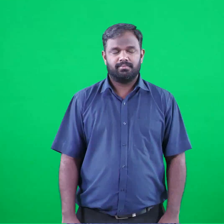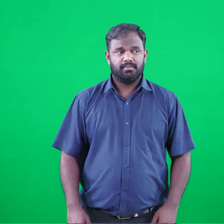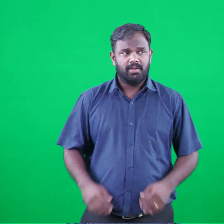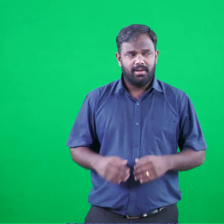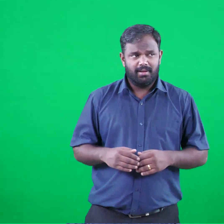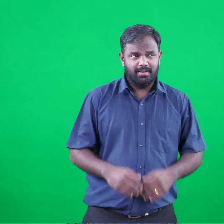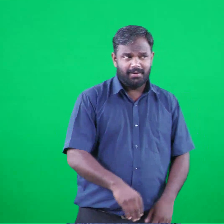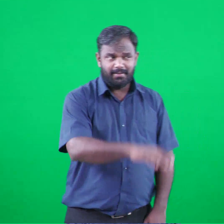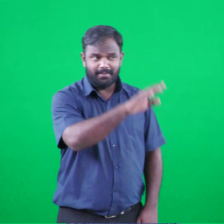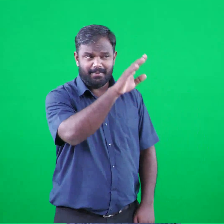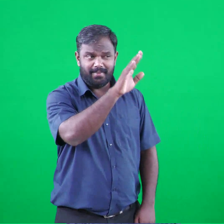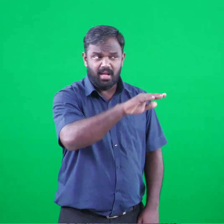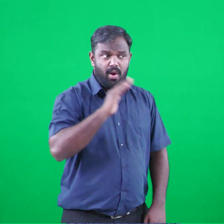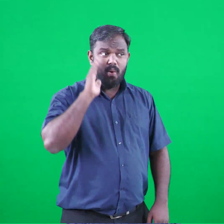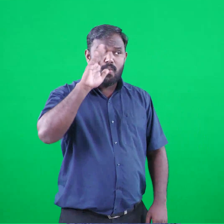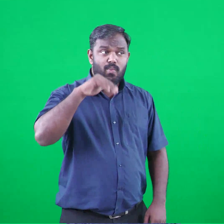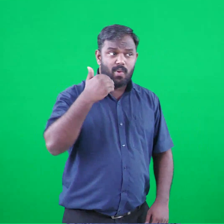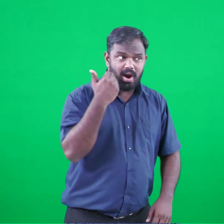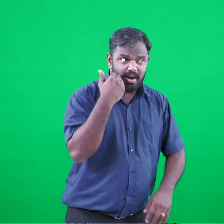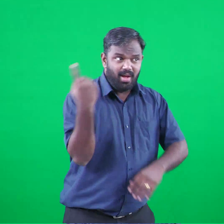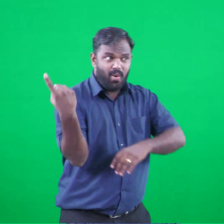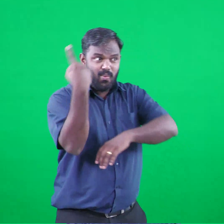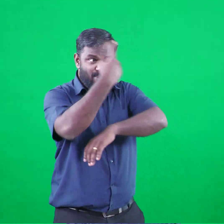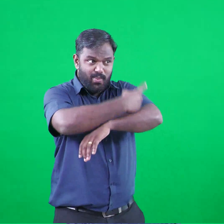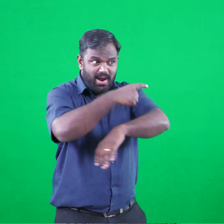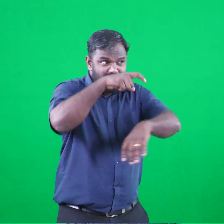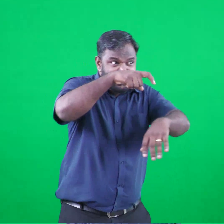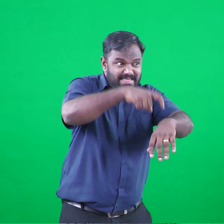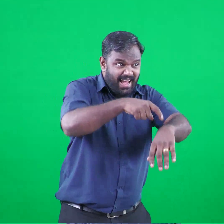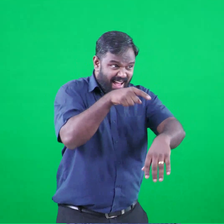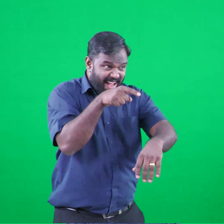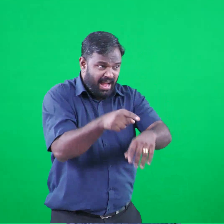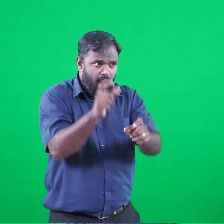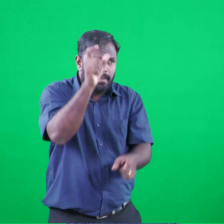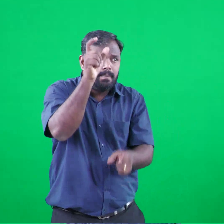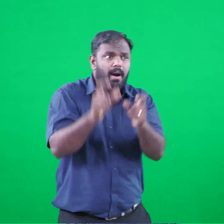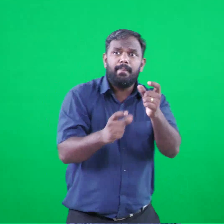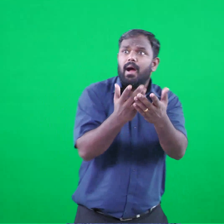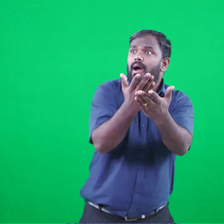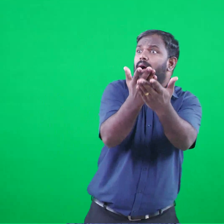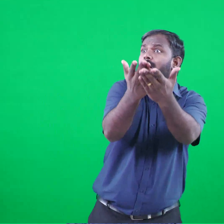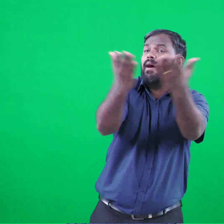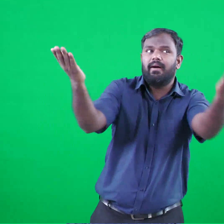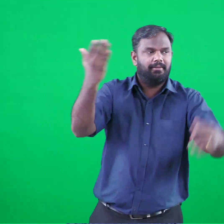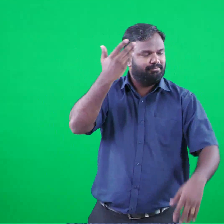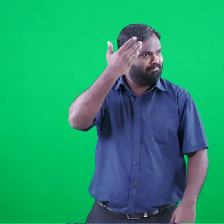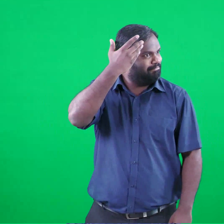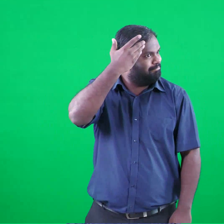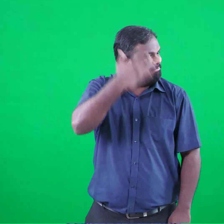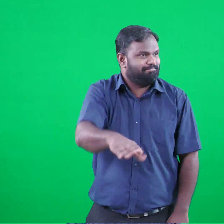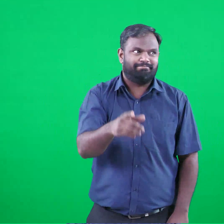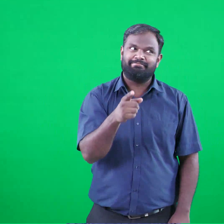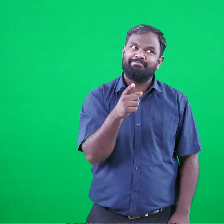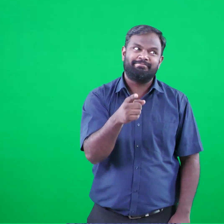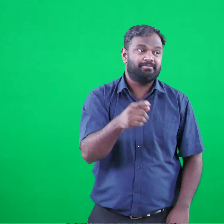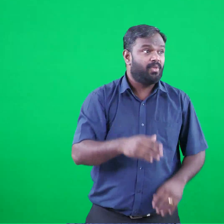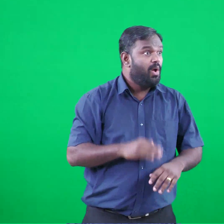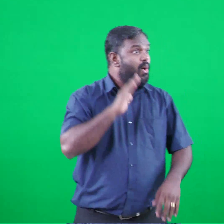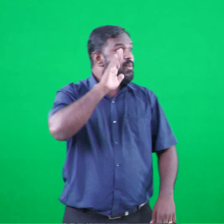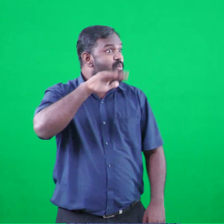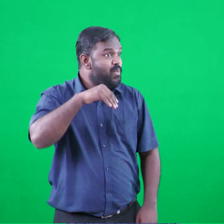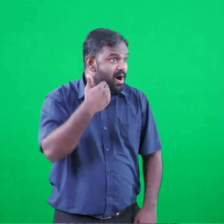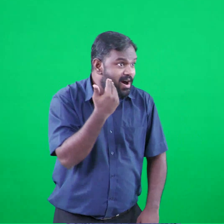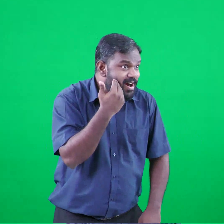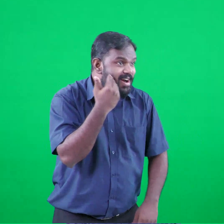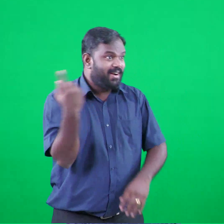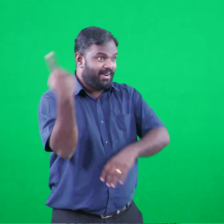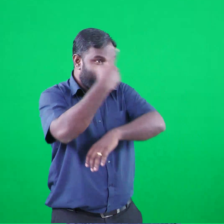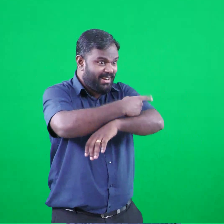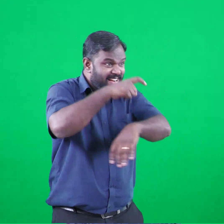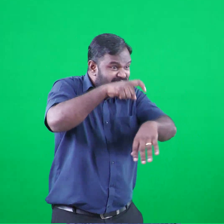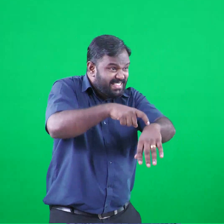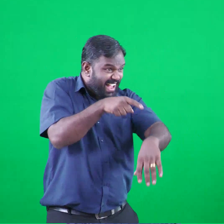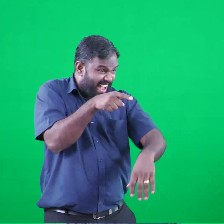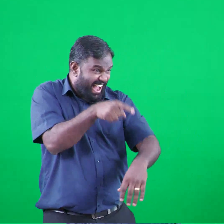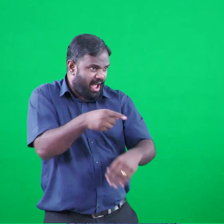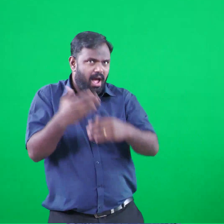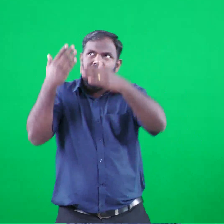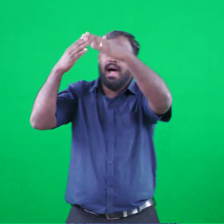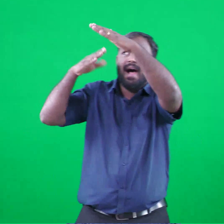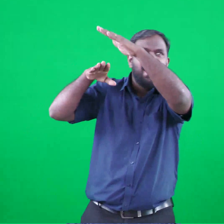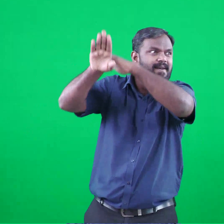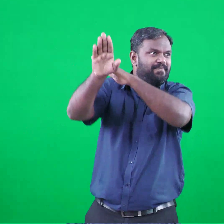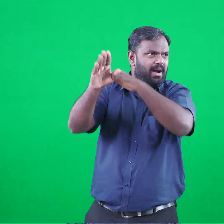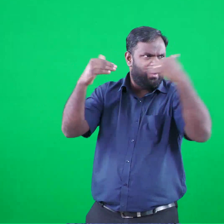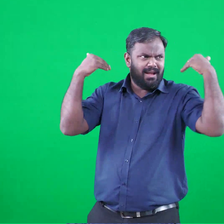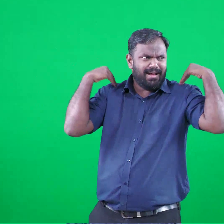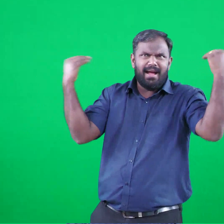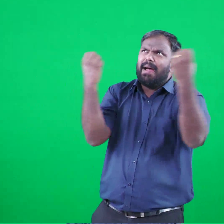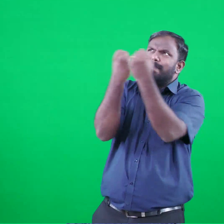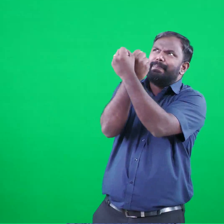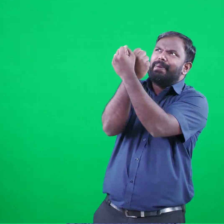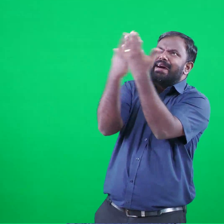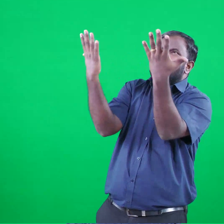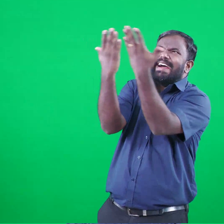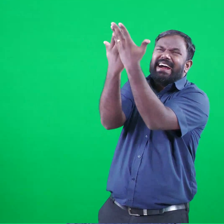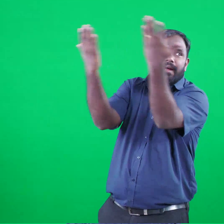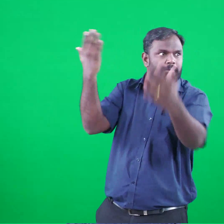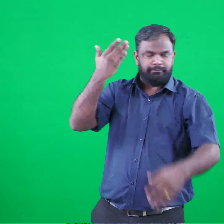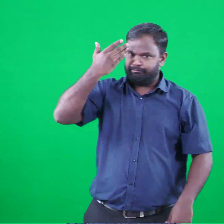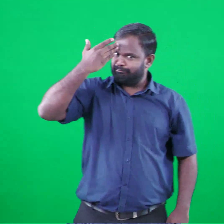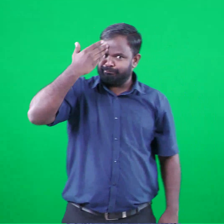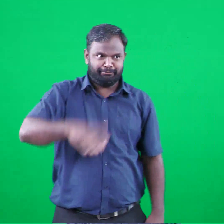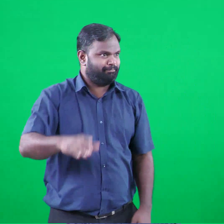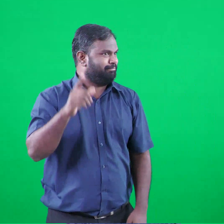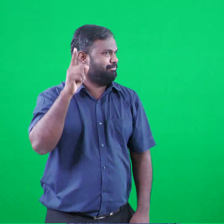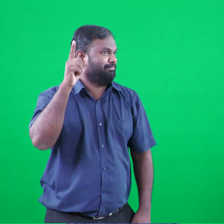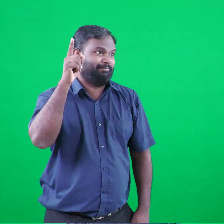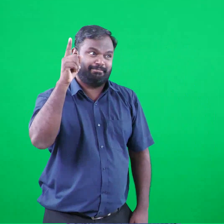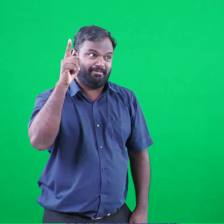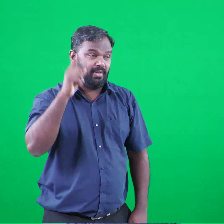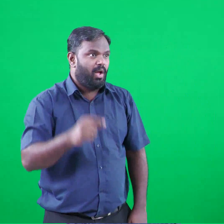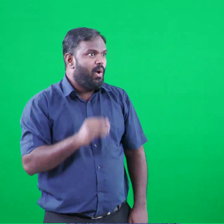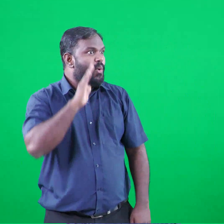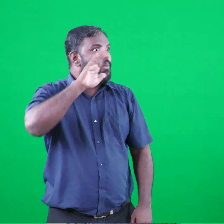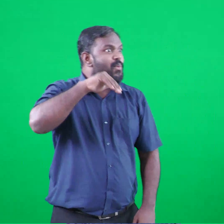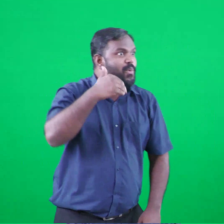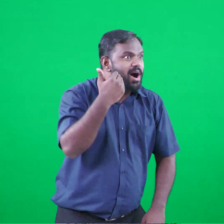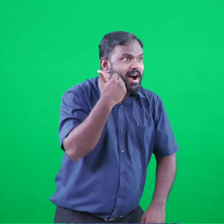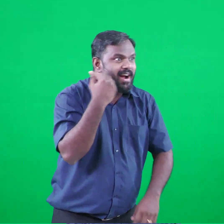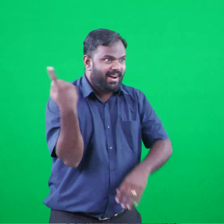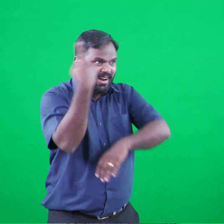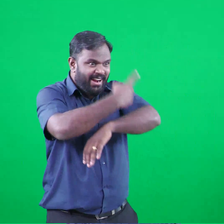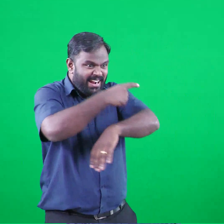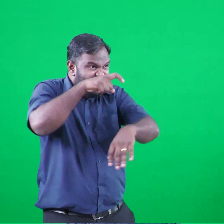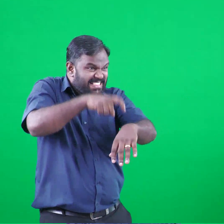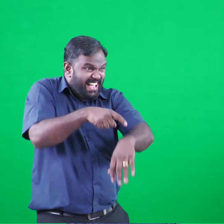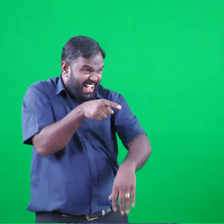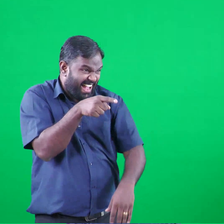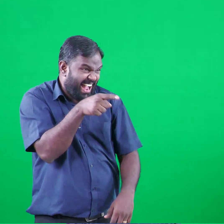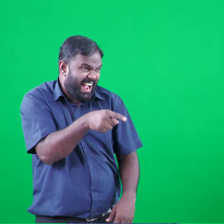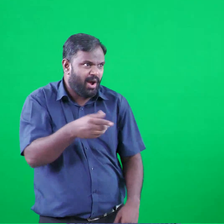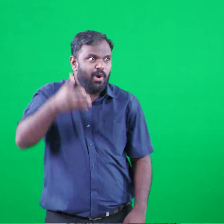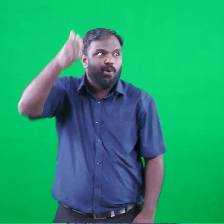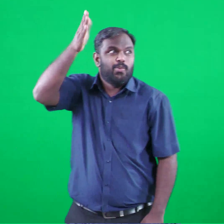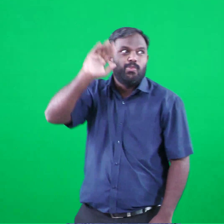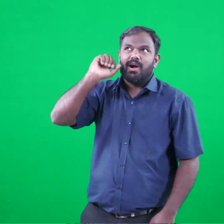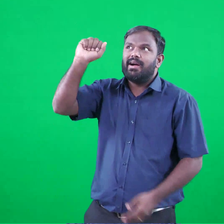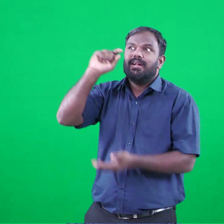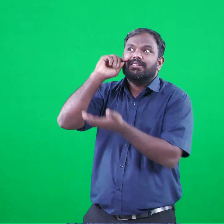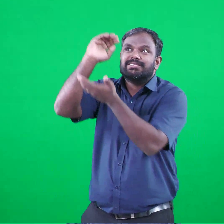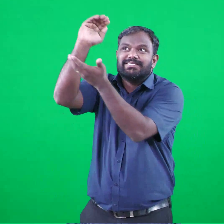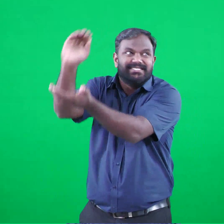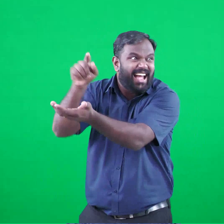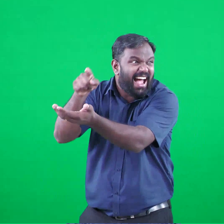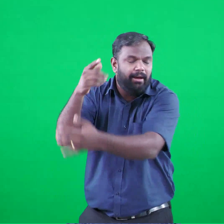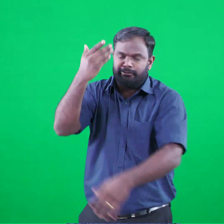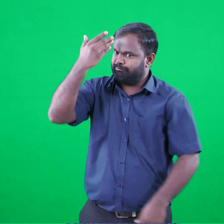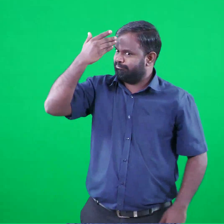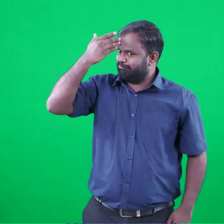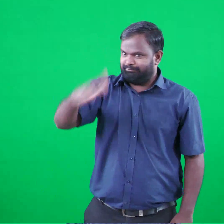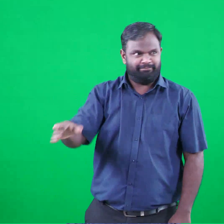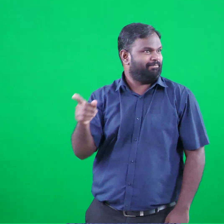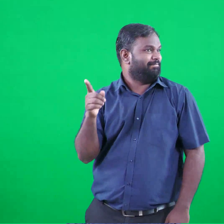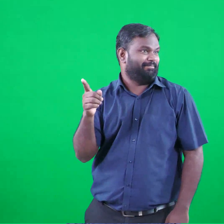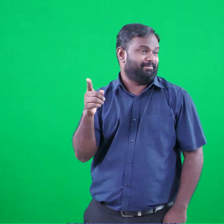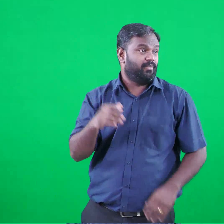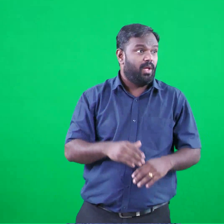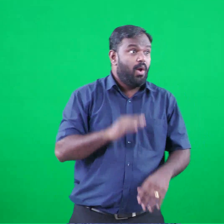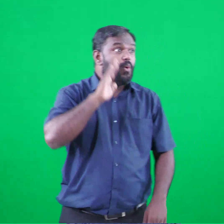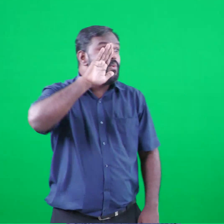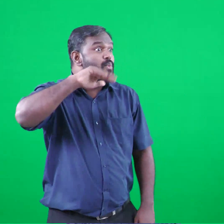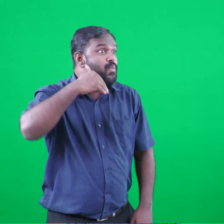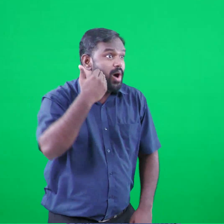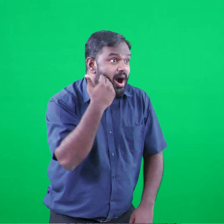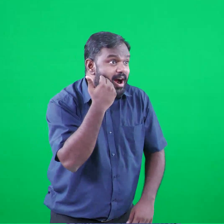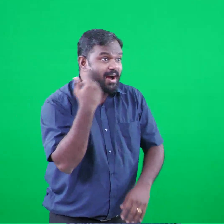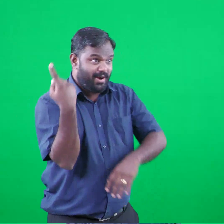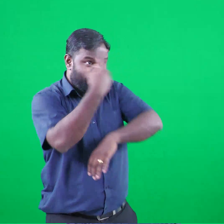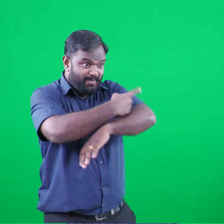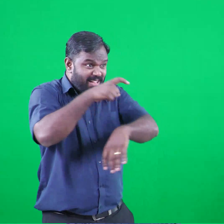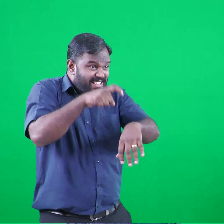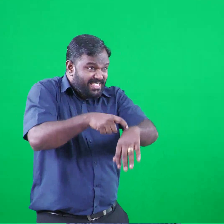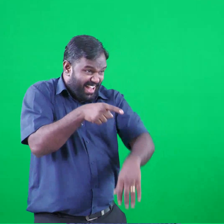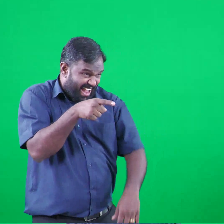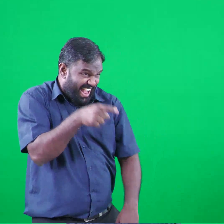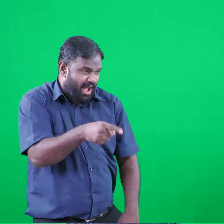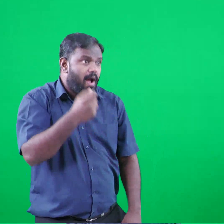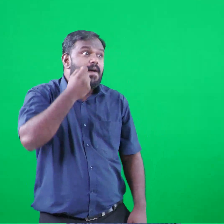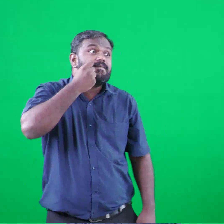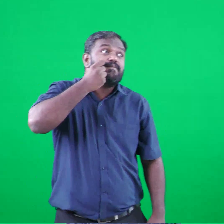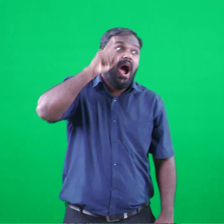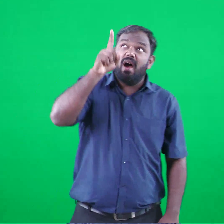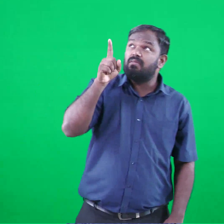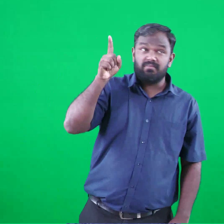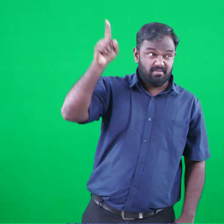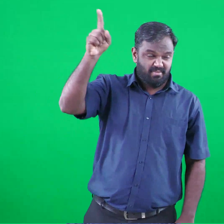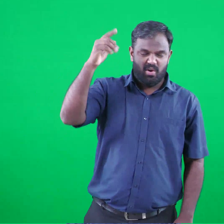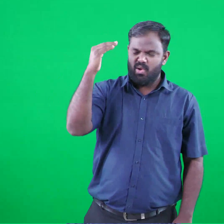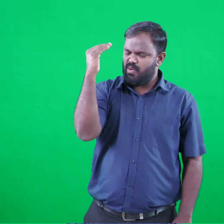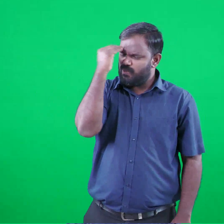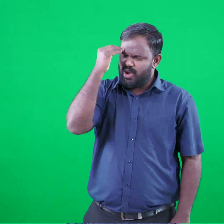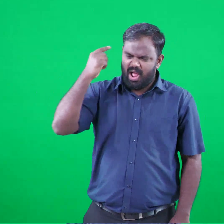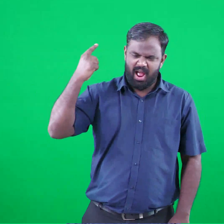No one knows about that day or hour, not even the angels in heaven, nor the Son, but only the Father.